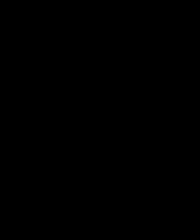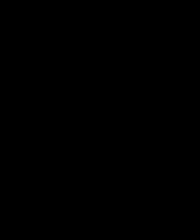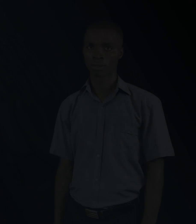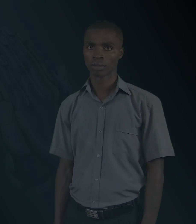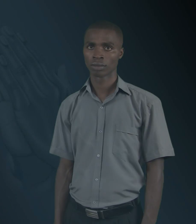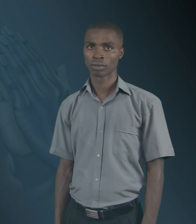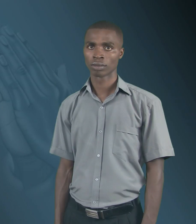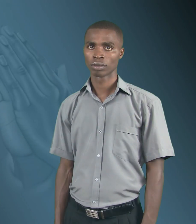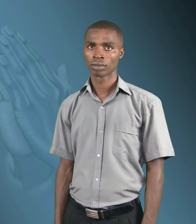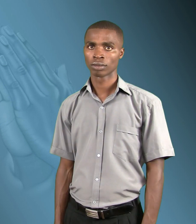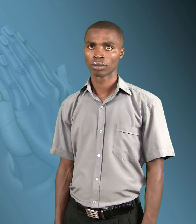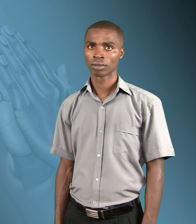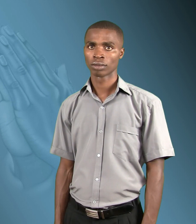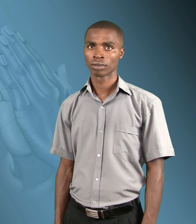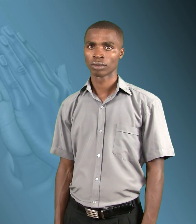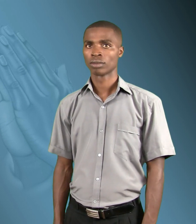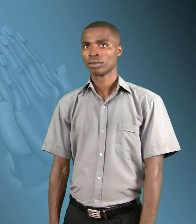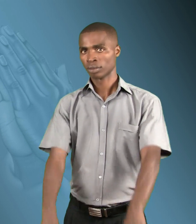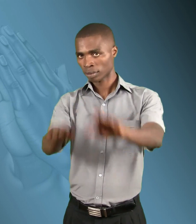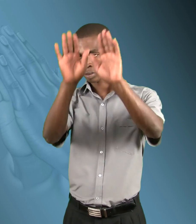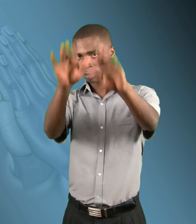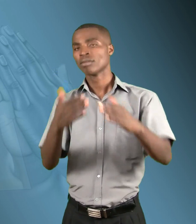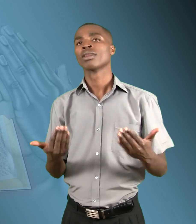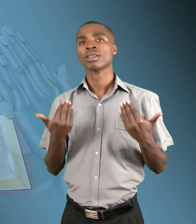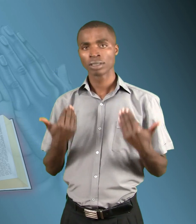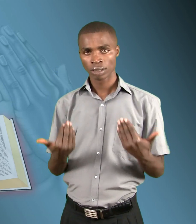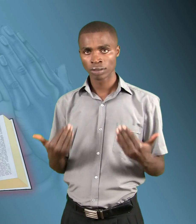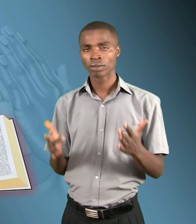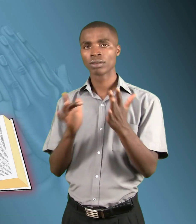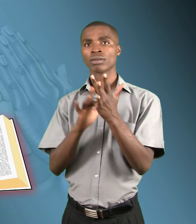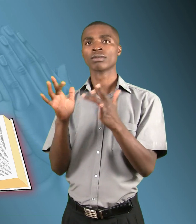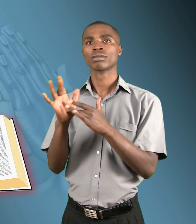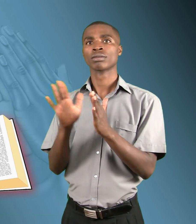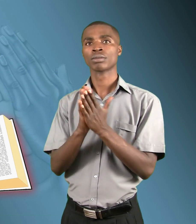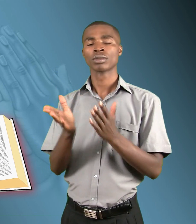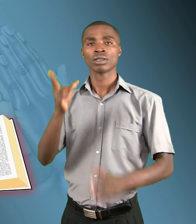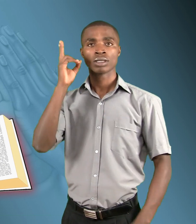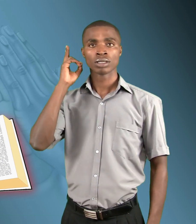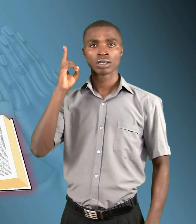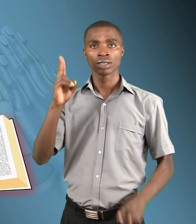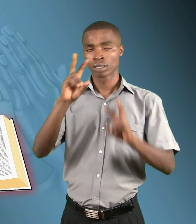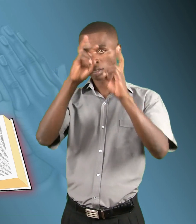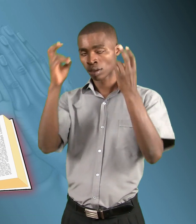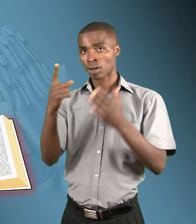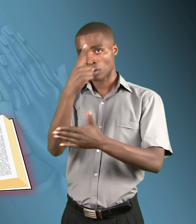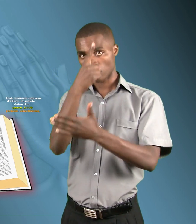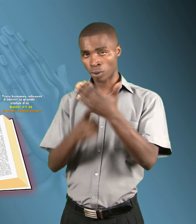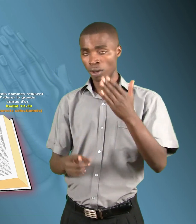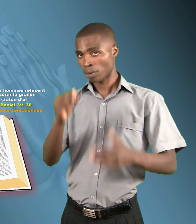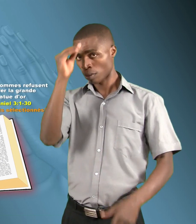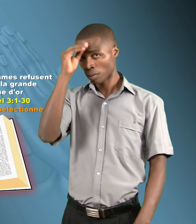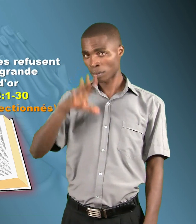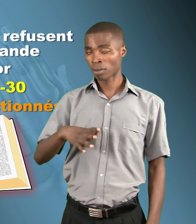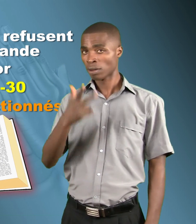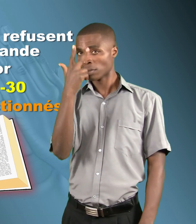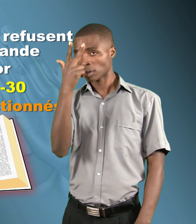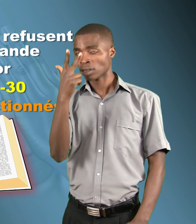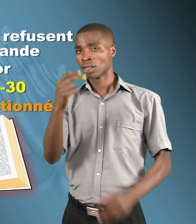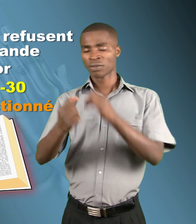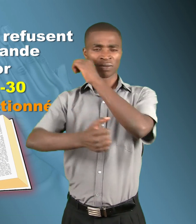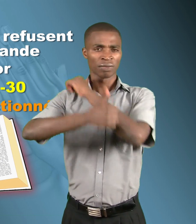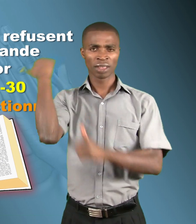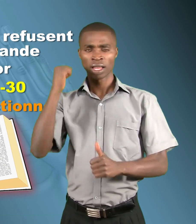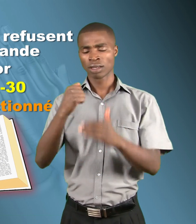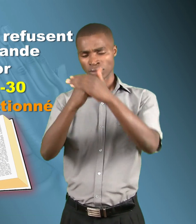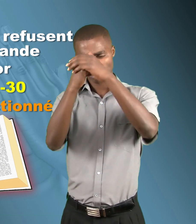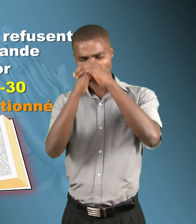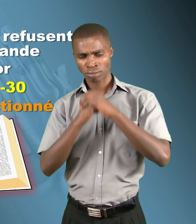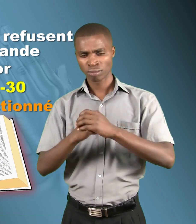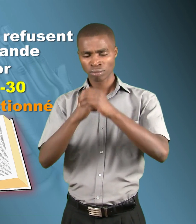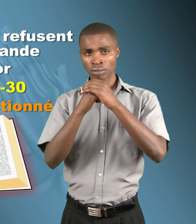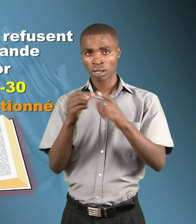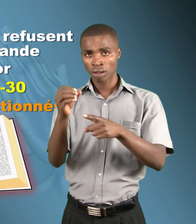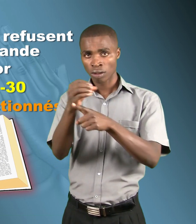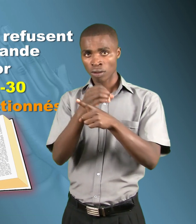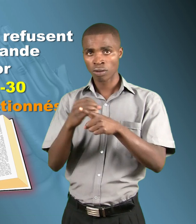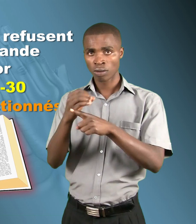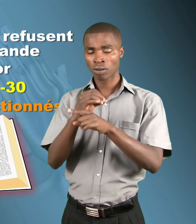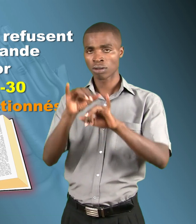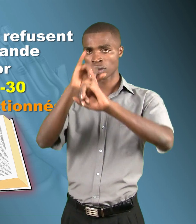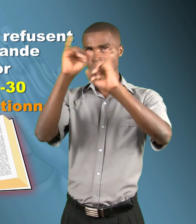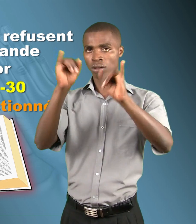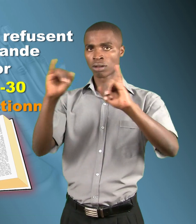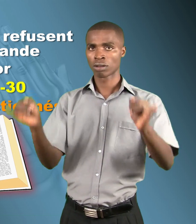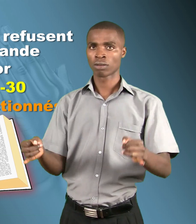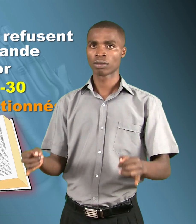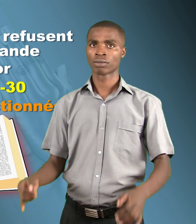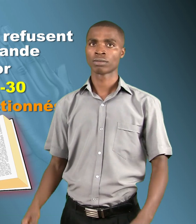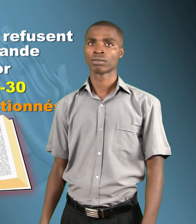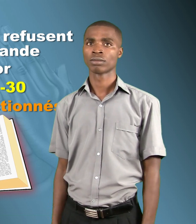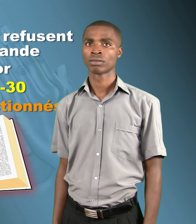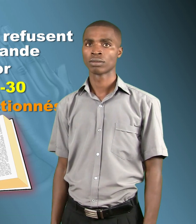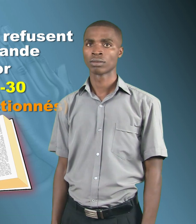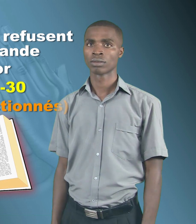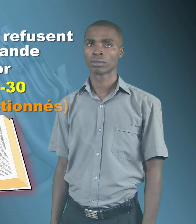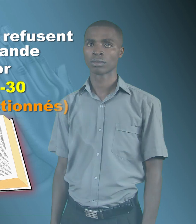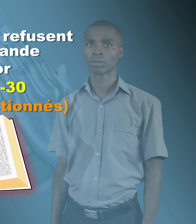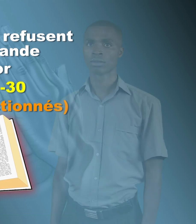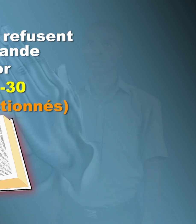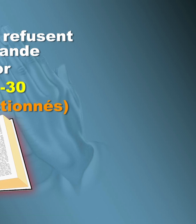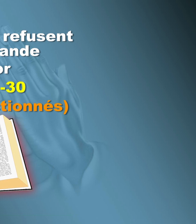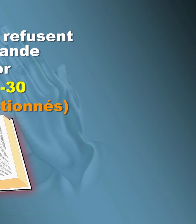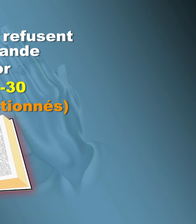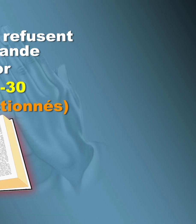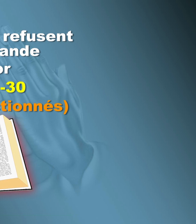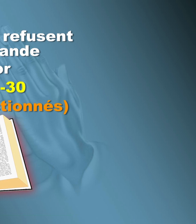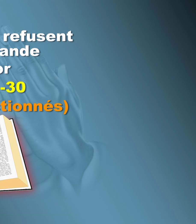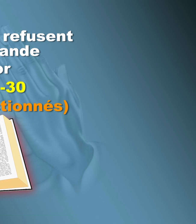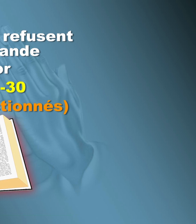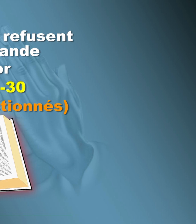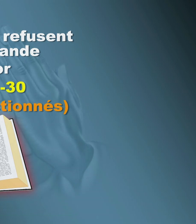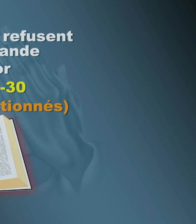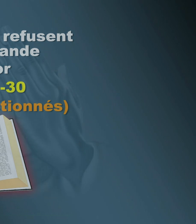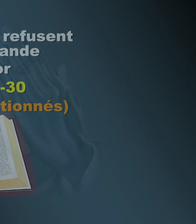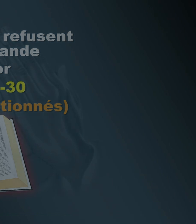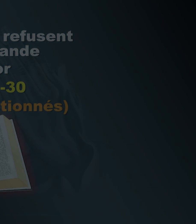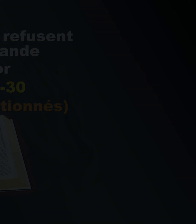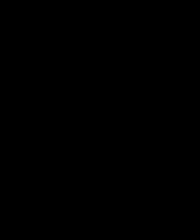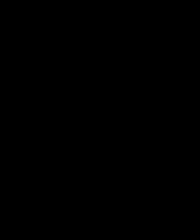Three men refuse to worship the tall gold statue